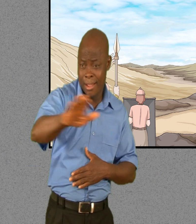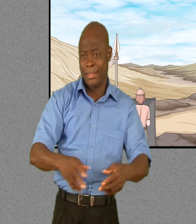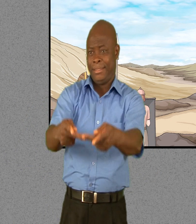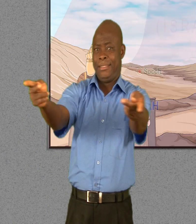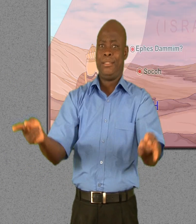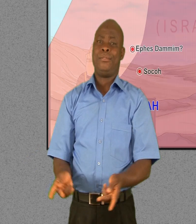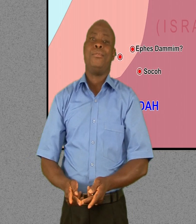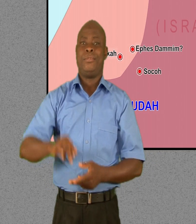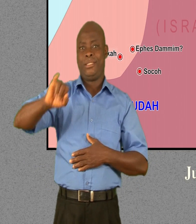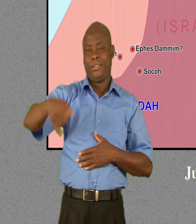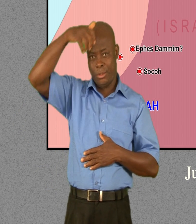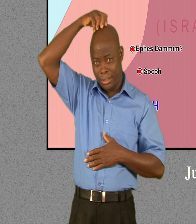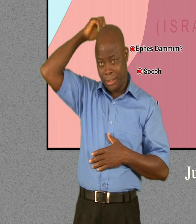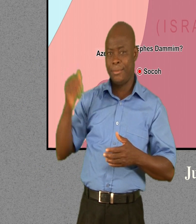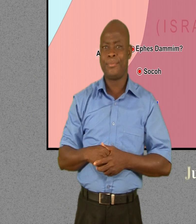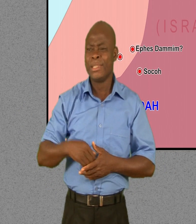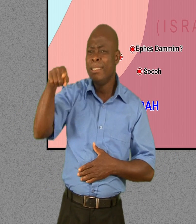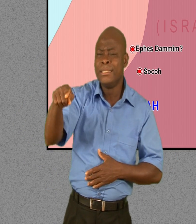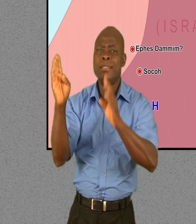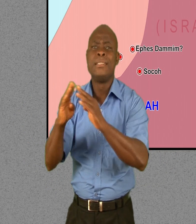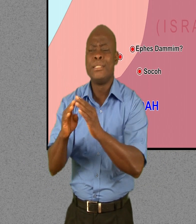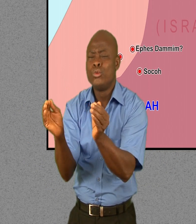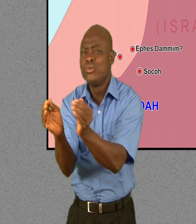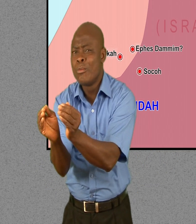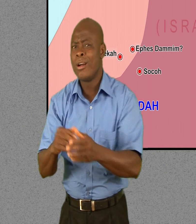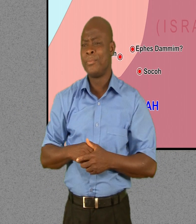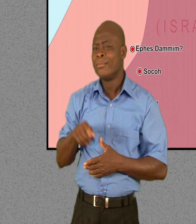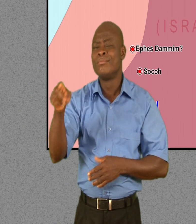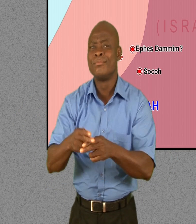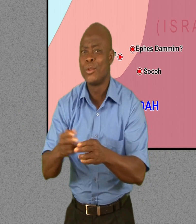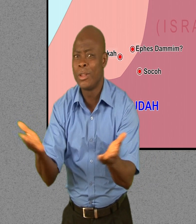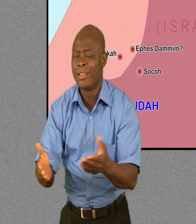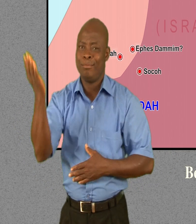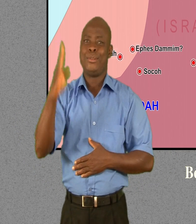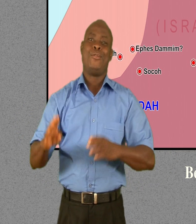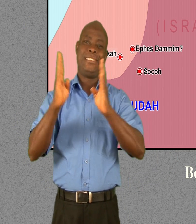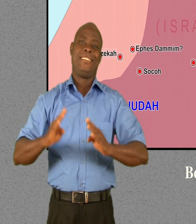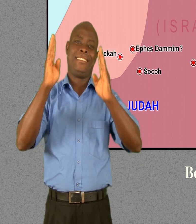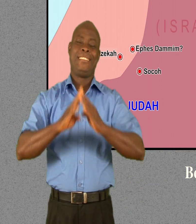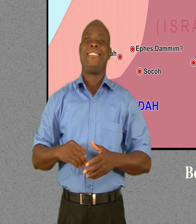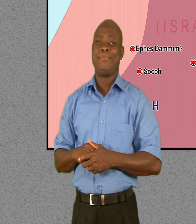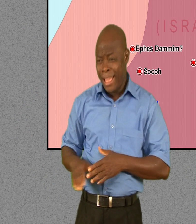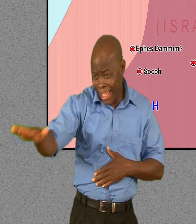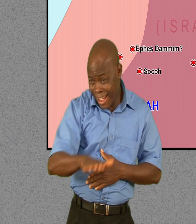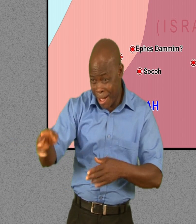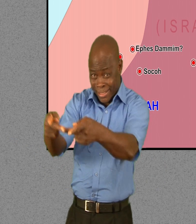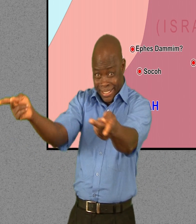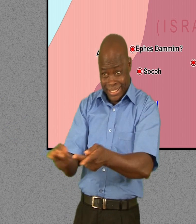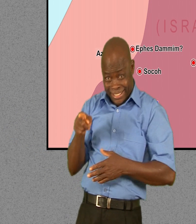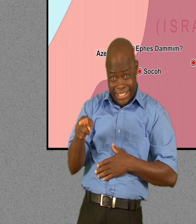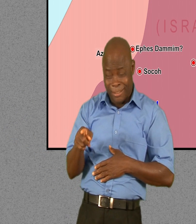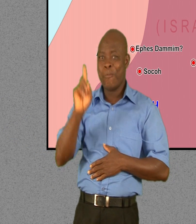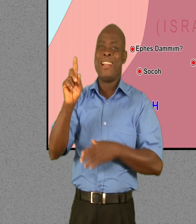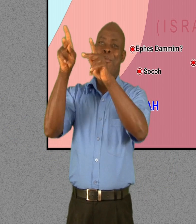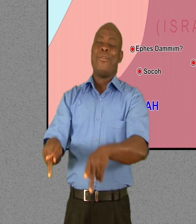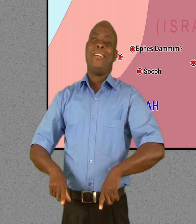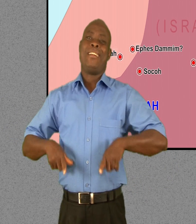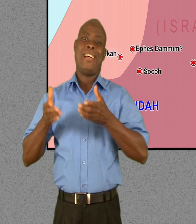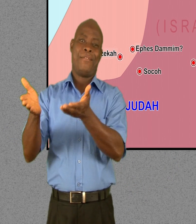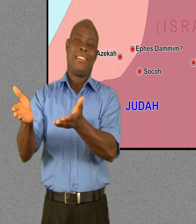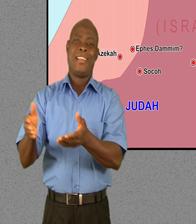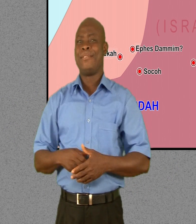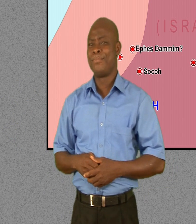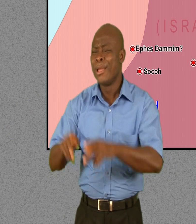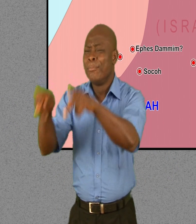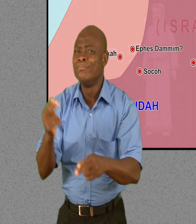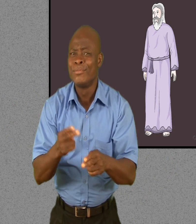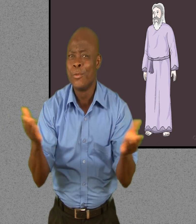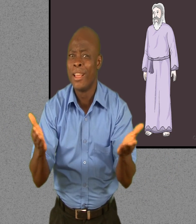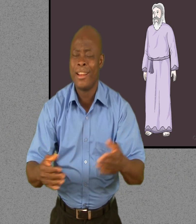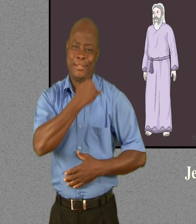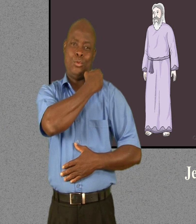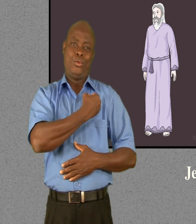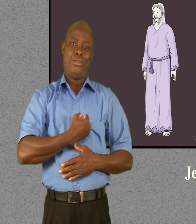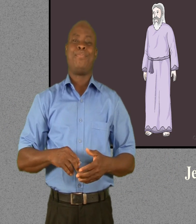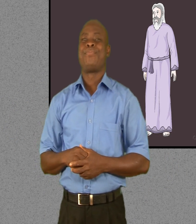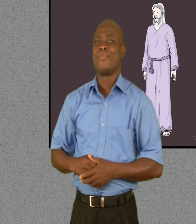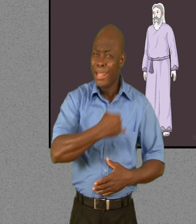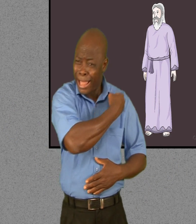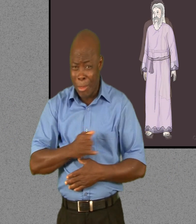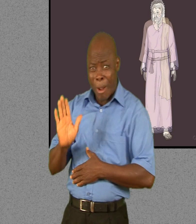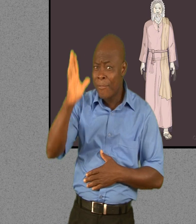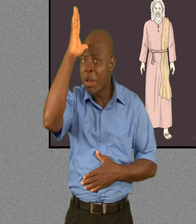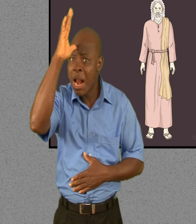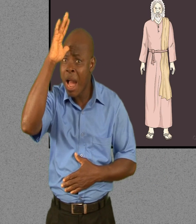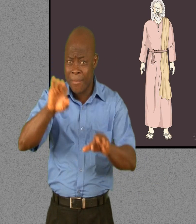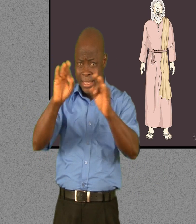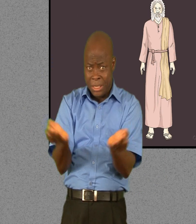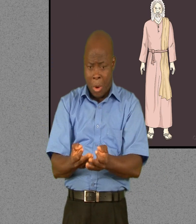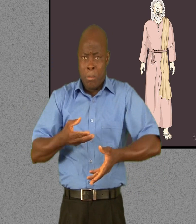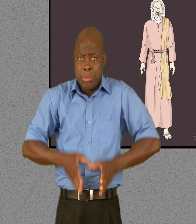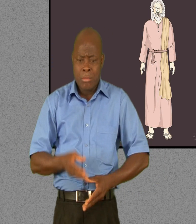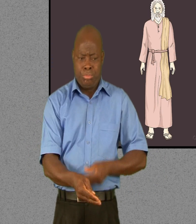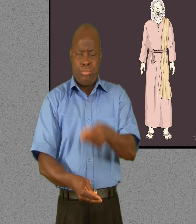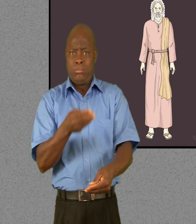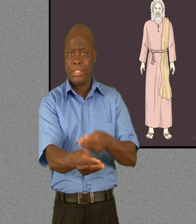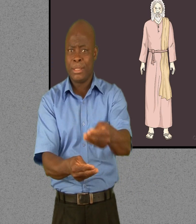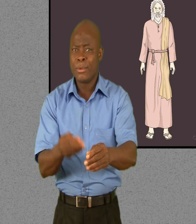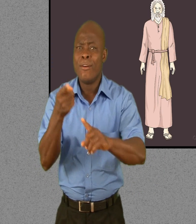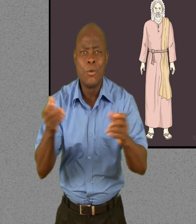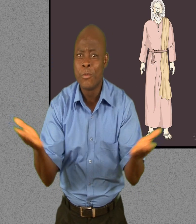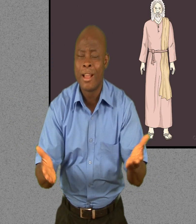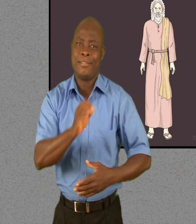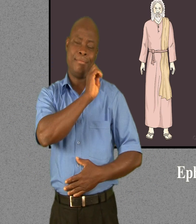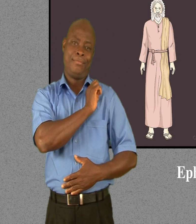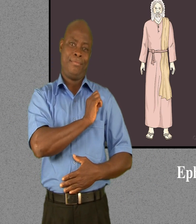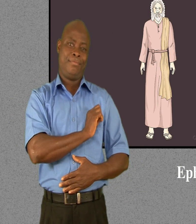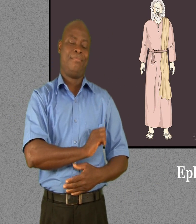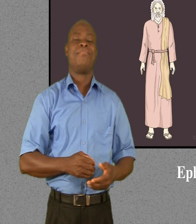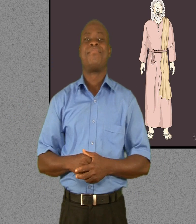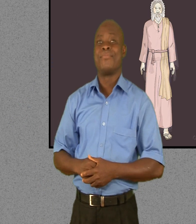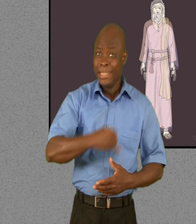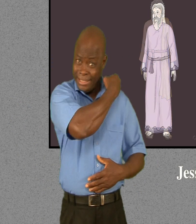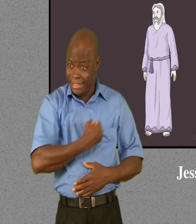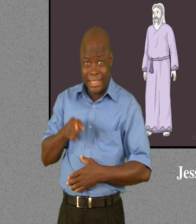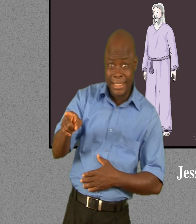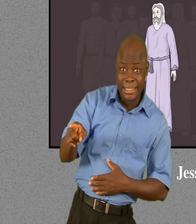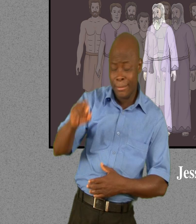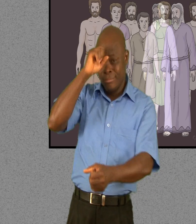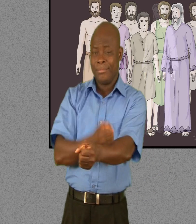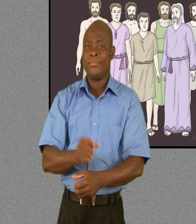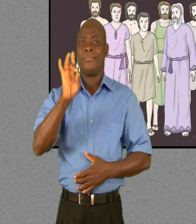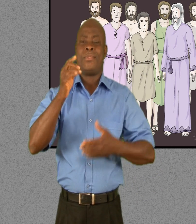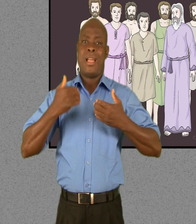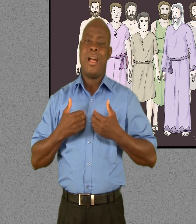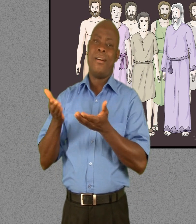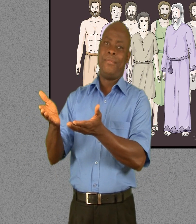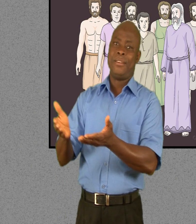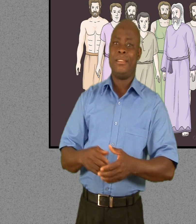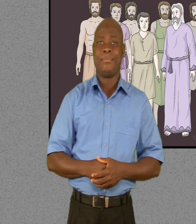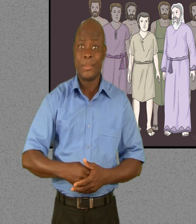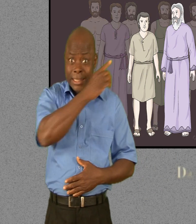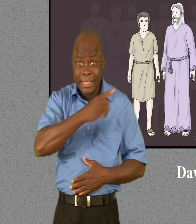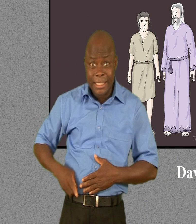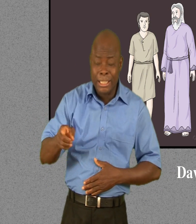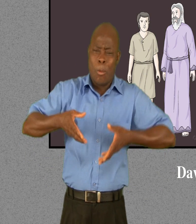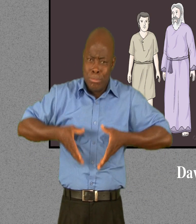Now David was the son of a man named Jesse, an Ephrathite from Bethlehem of Judah who had eight sons in the days of Saul.